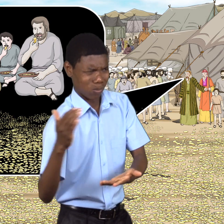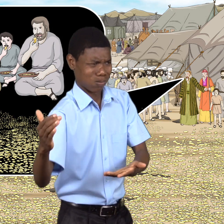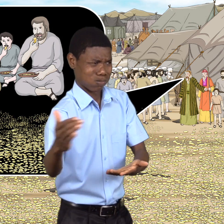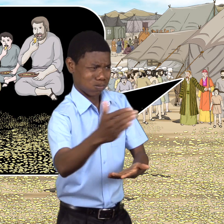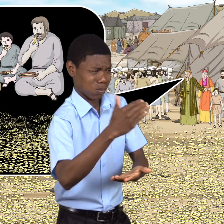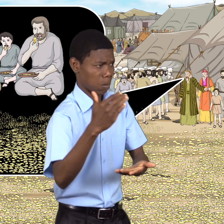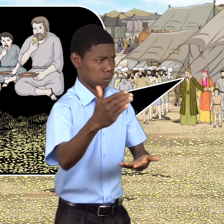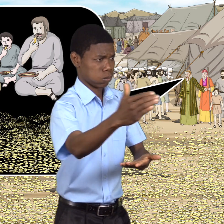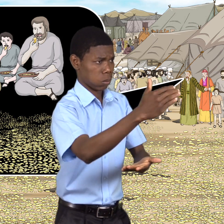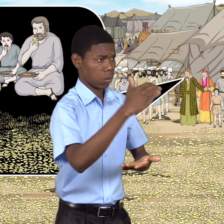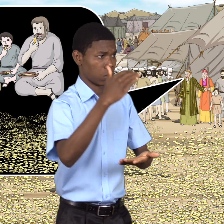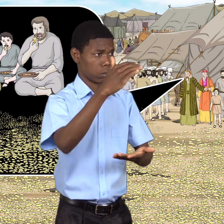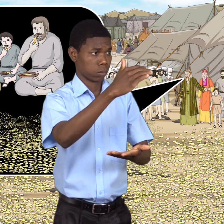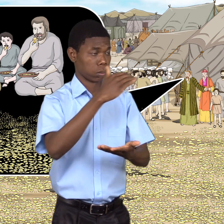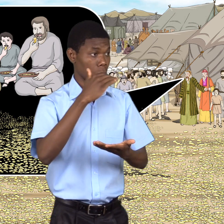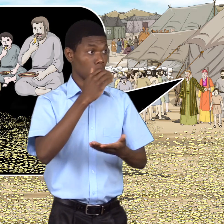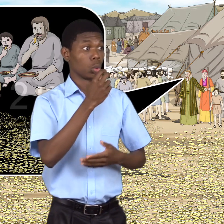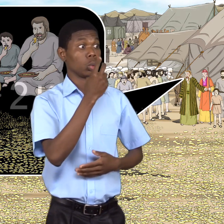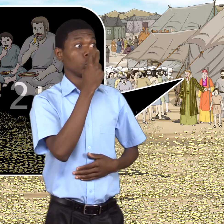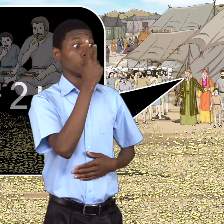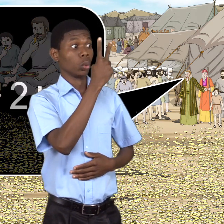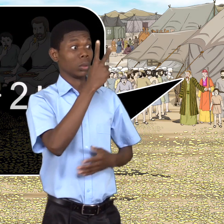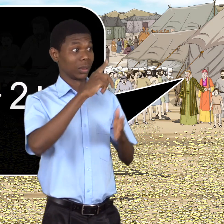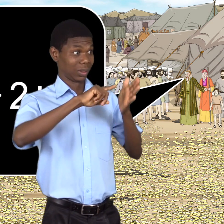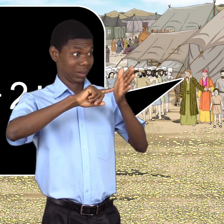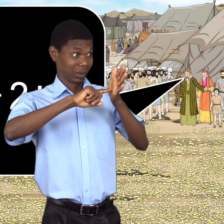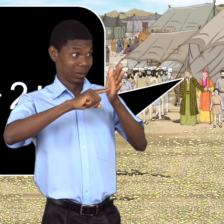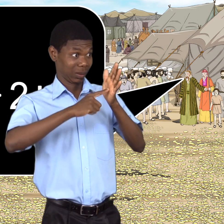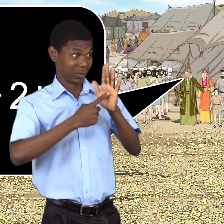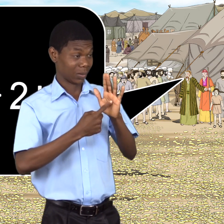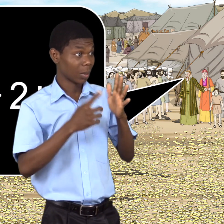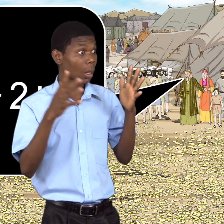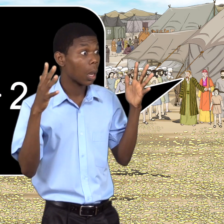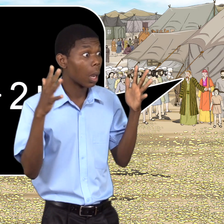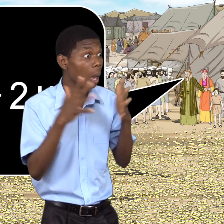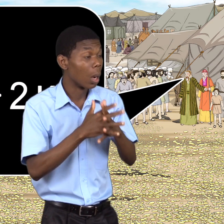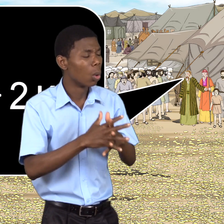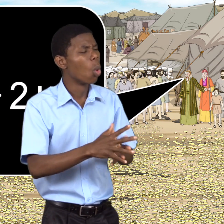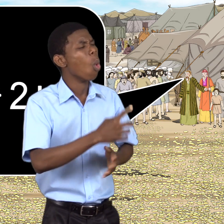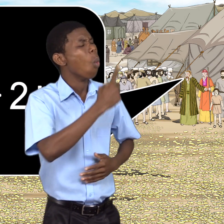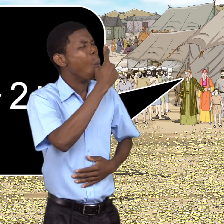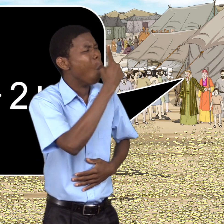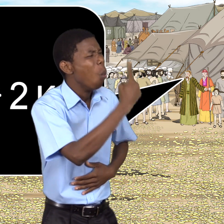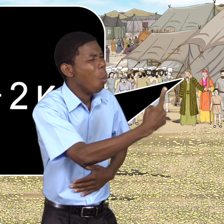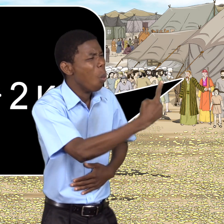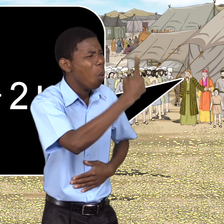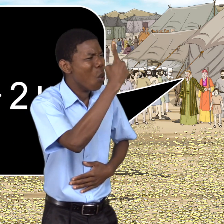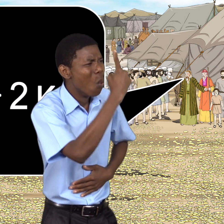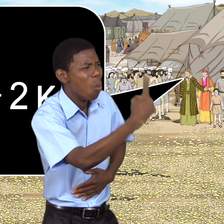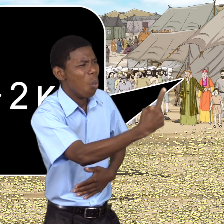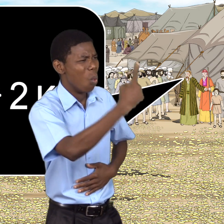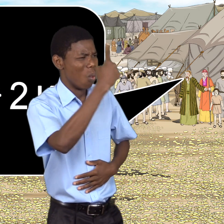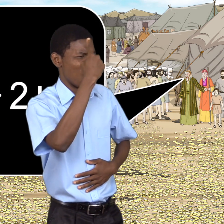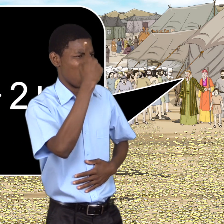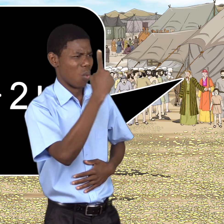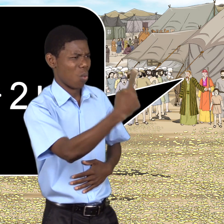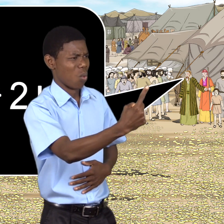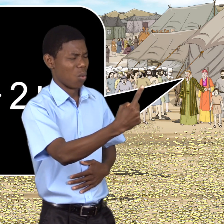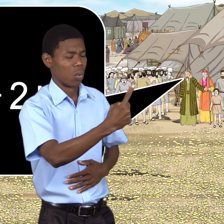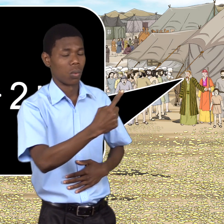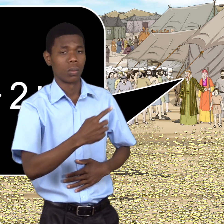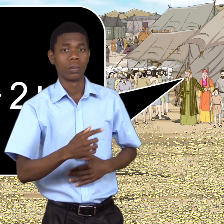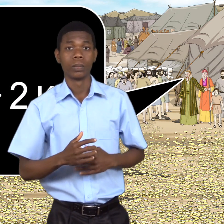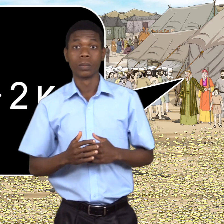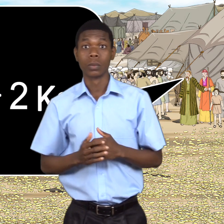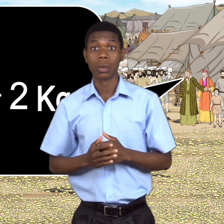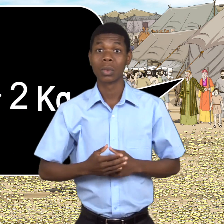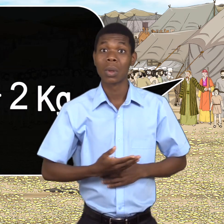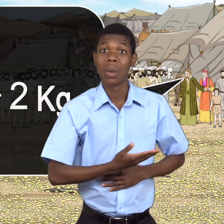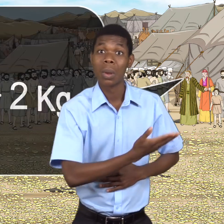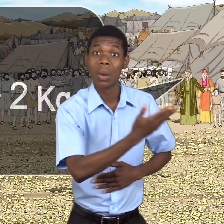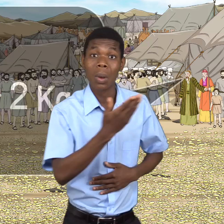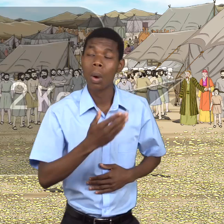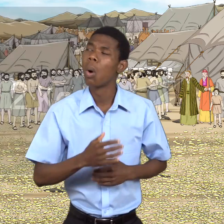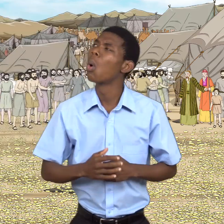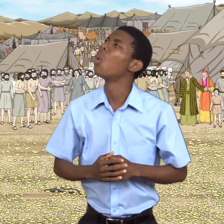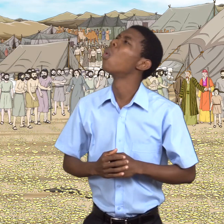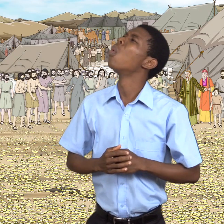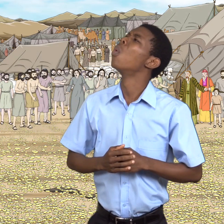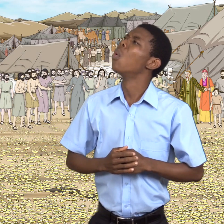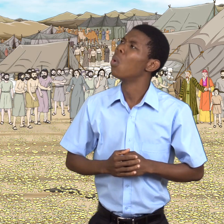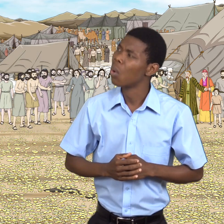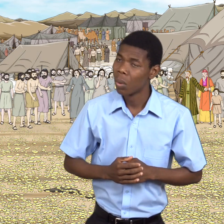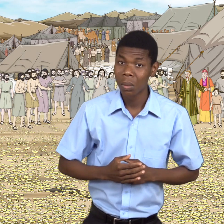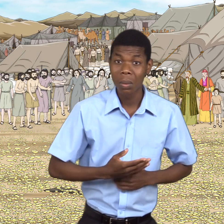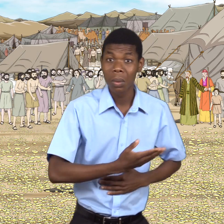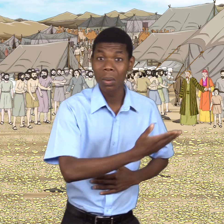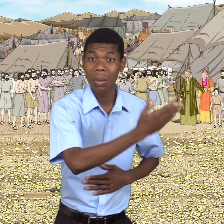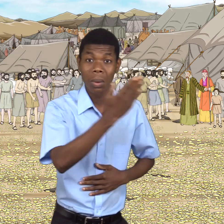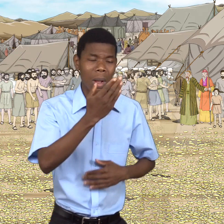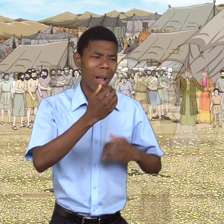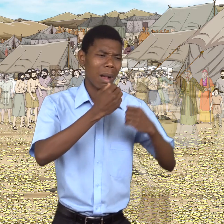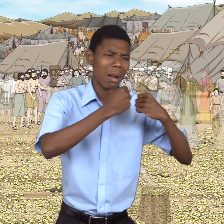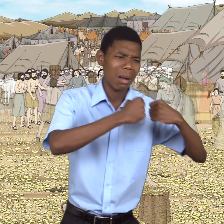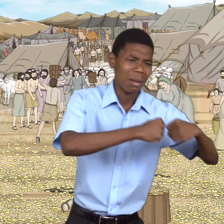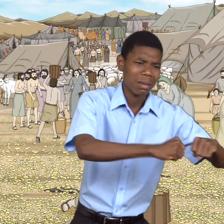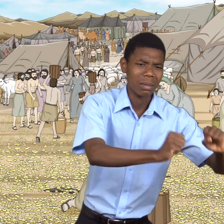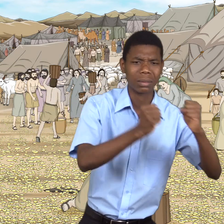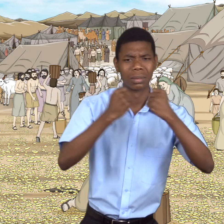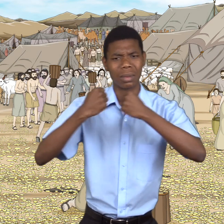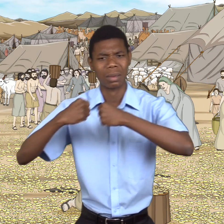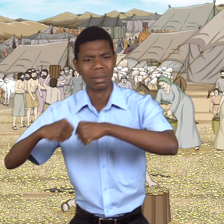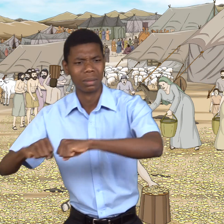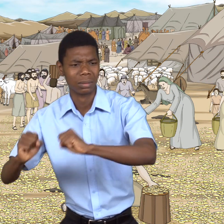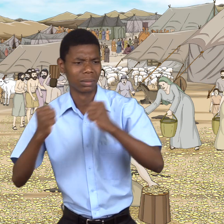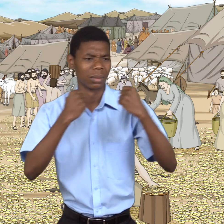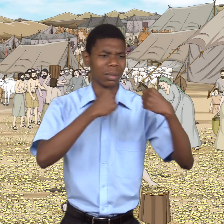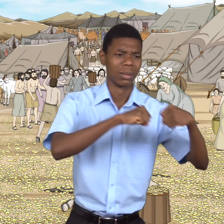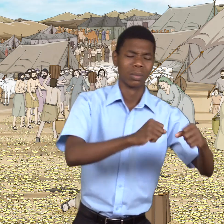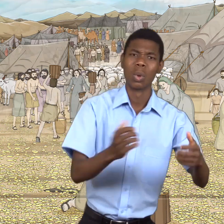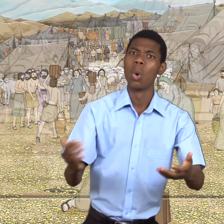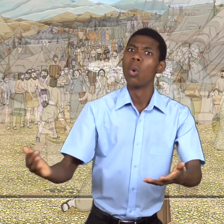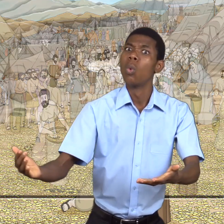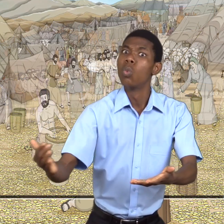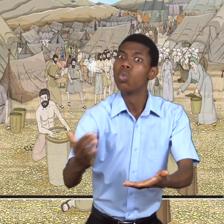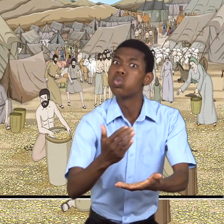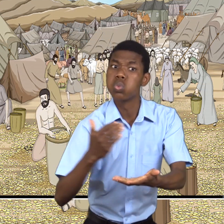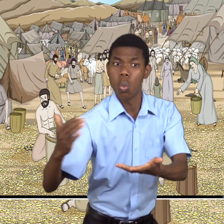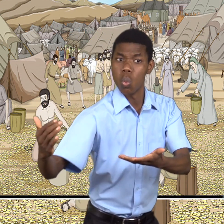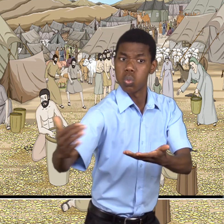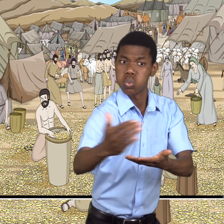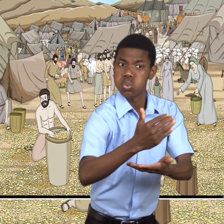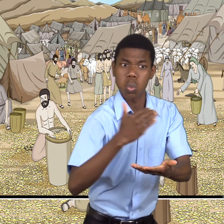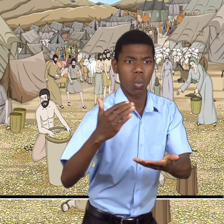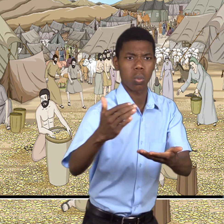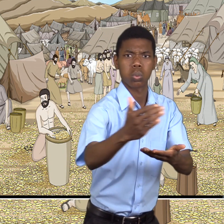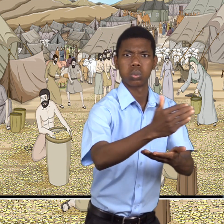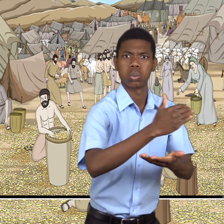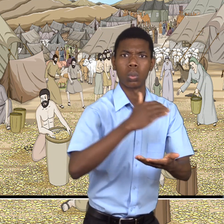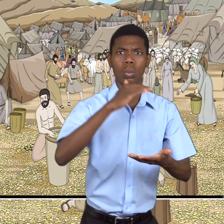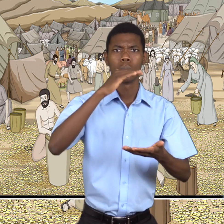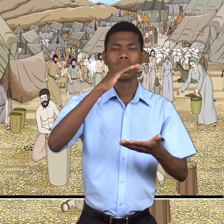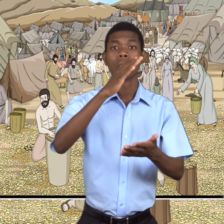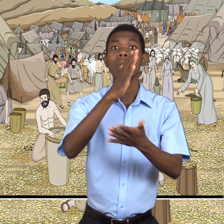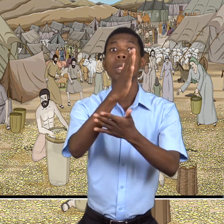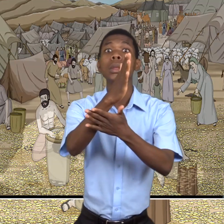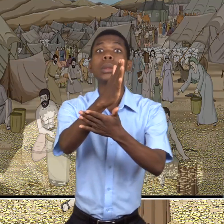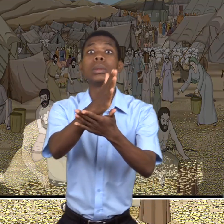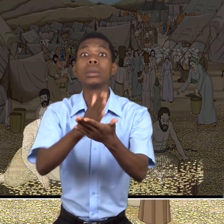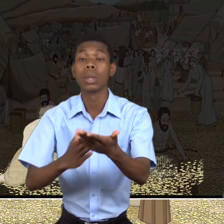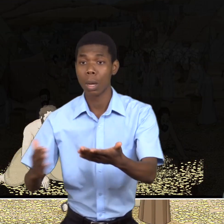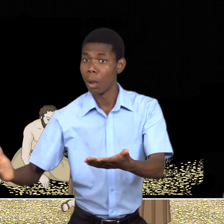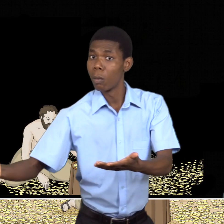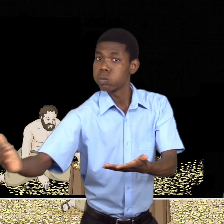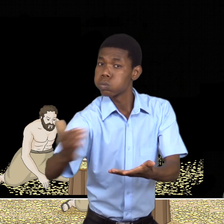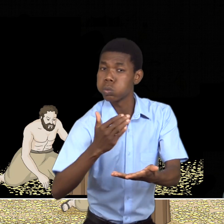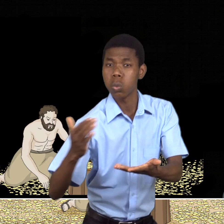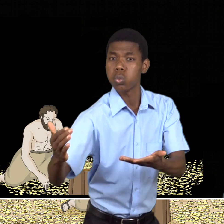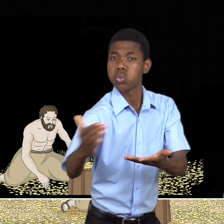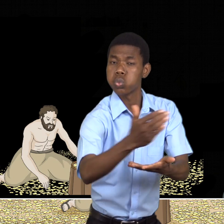You may take an omer for each person in your tent.’” So the Israelites did this.